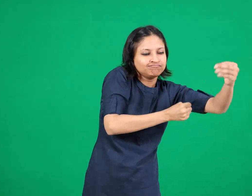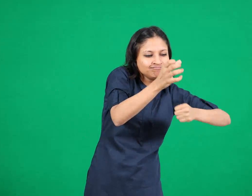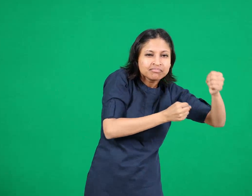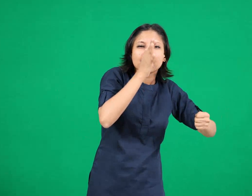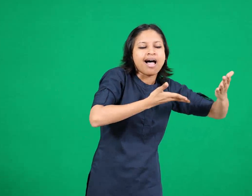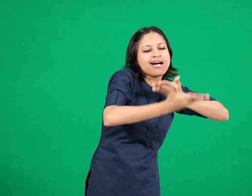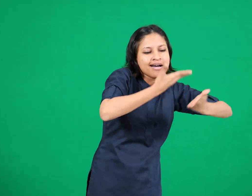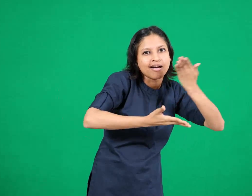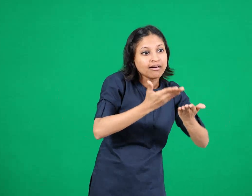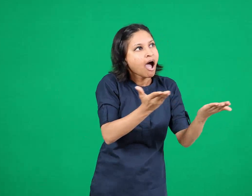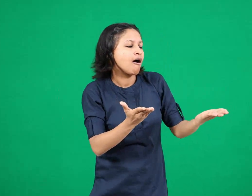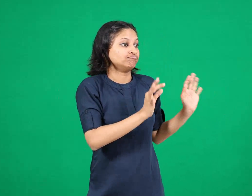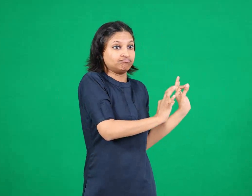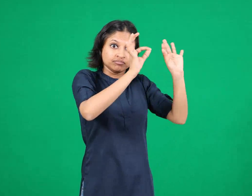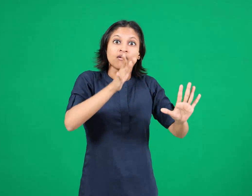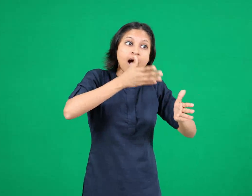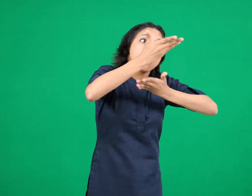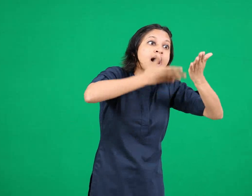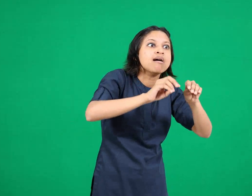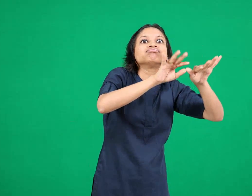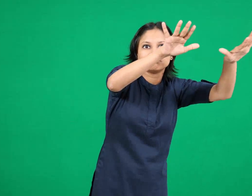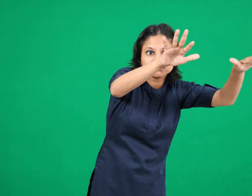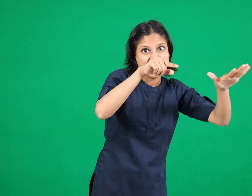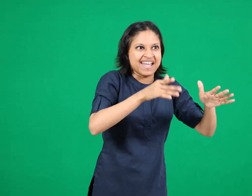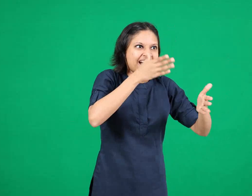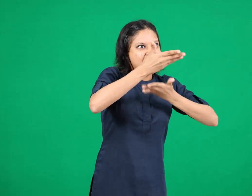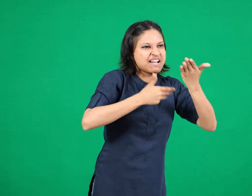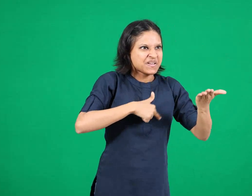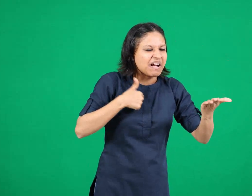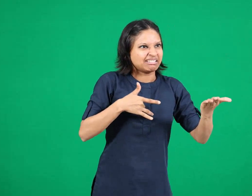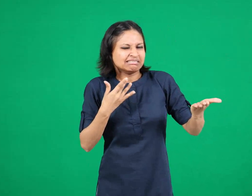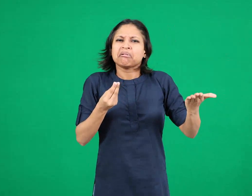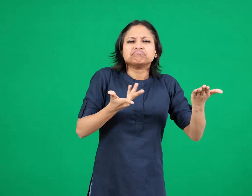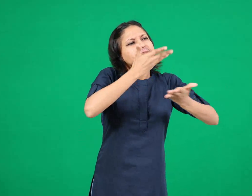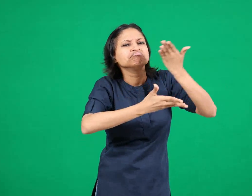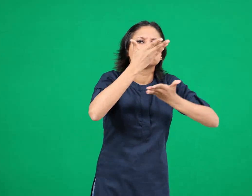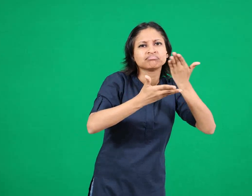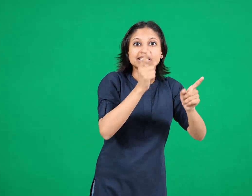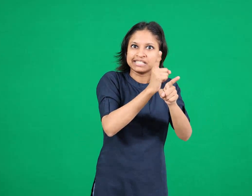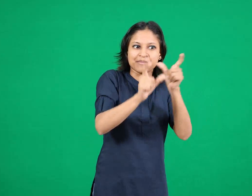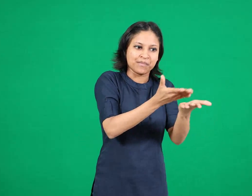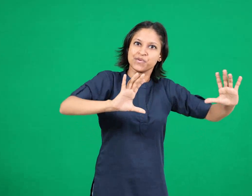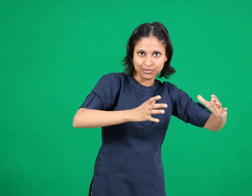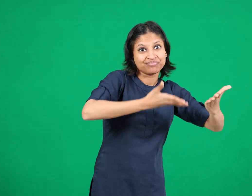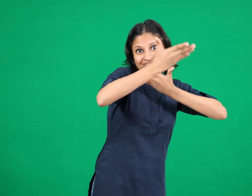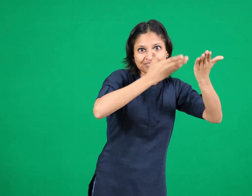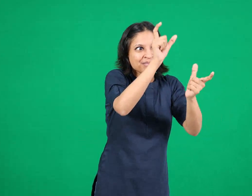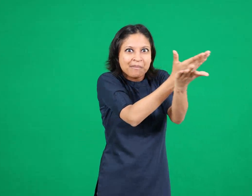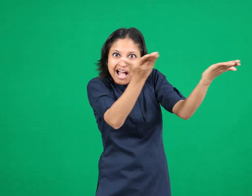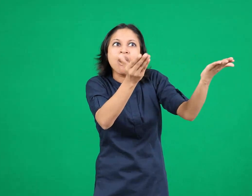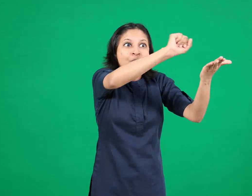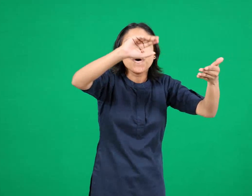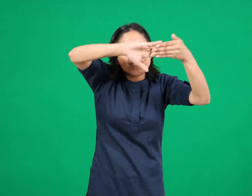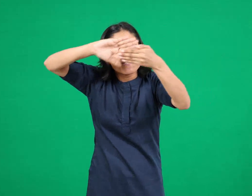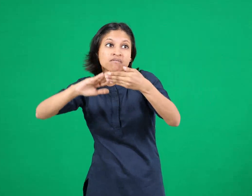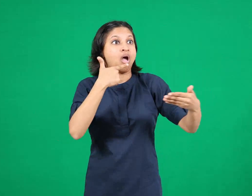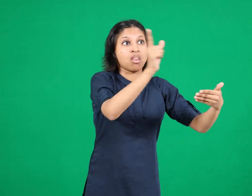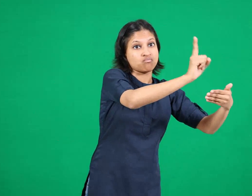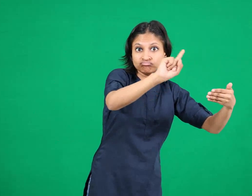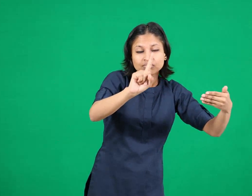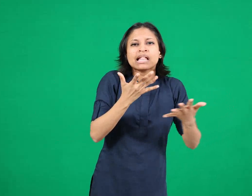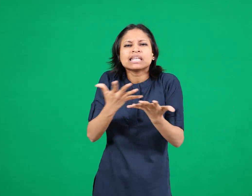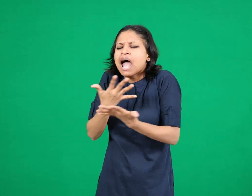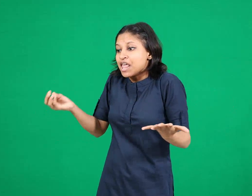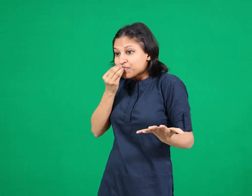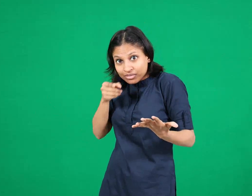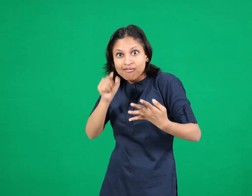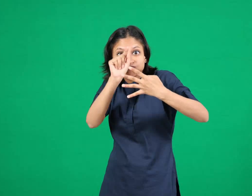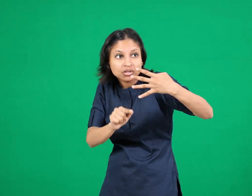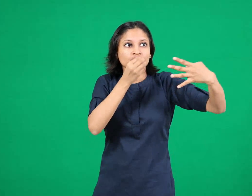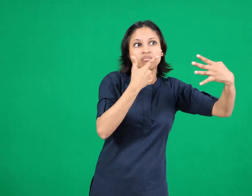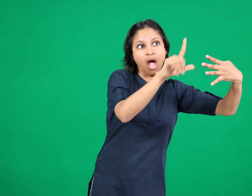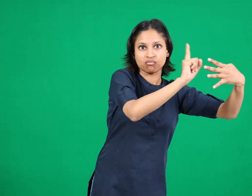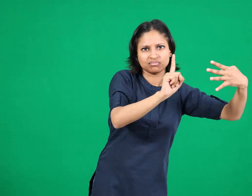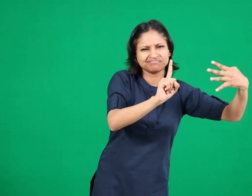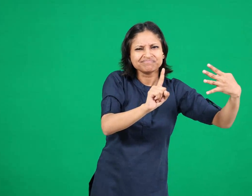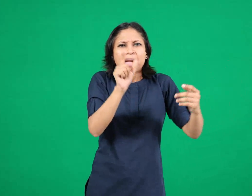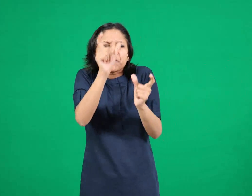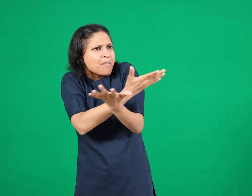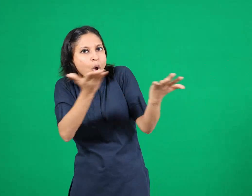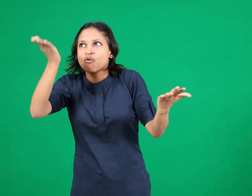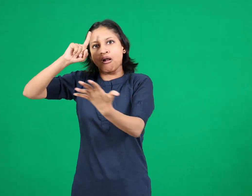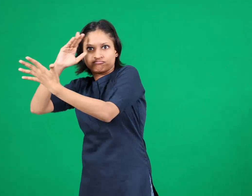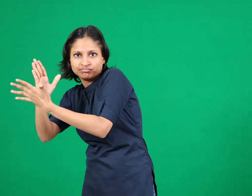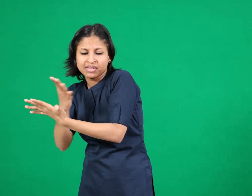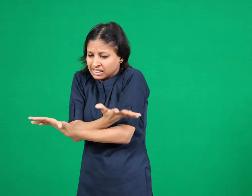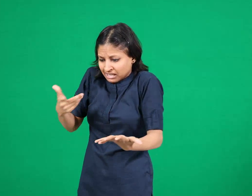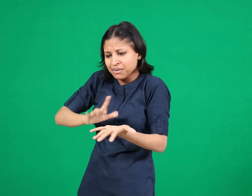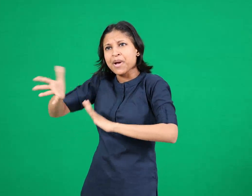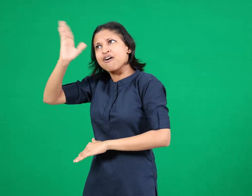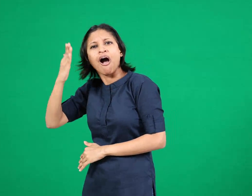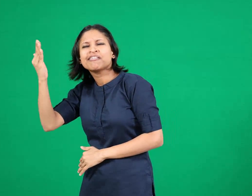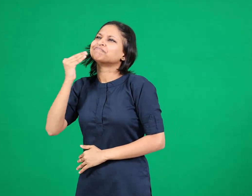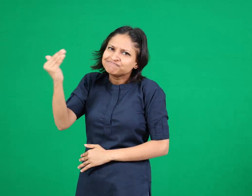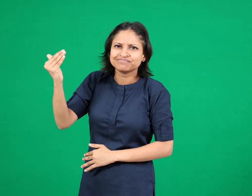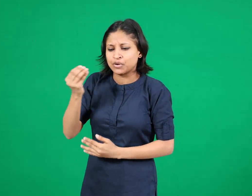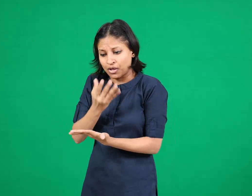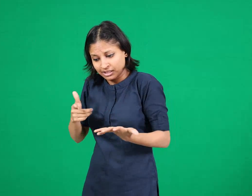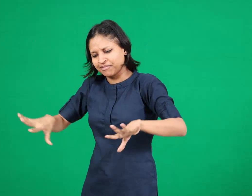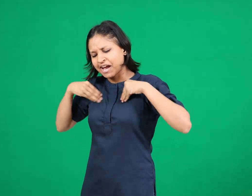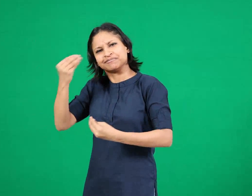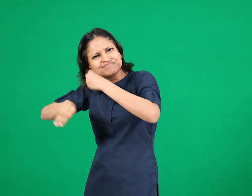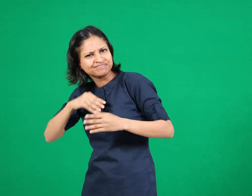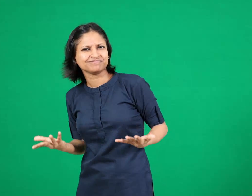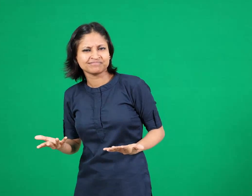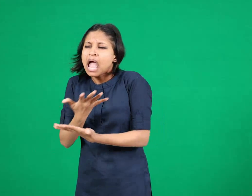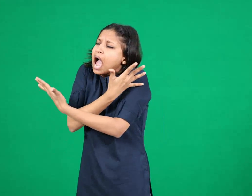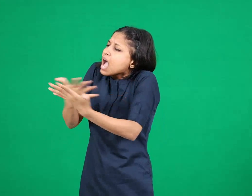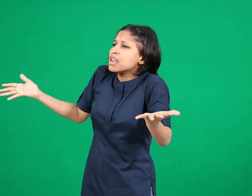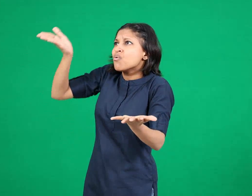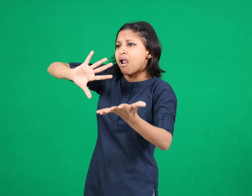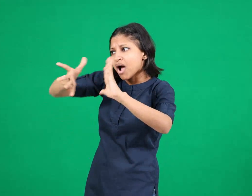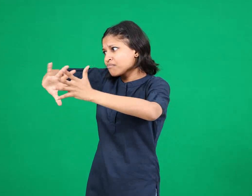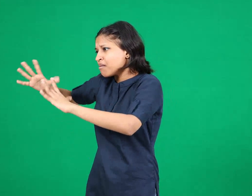They will prohibit marriage and require abstinence from certain foods that God has created to be received with thanksgiving by those who believe and know the truth.